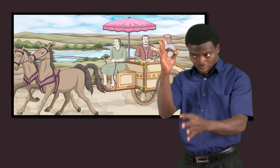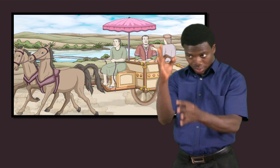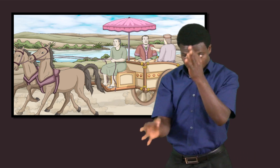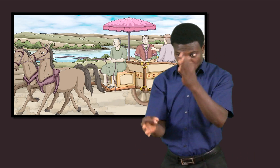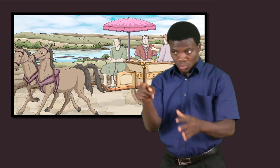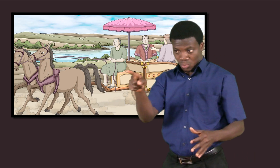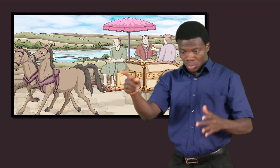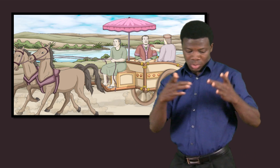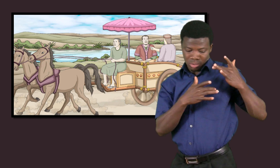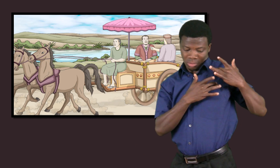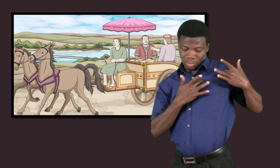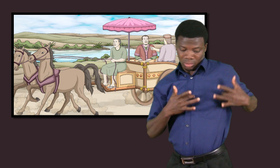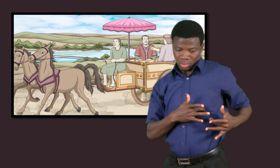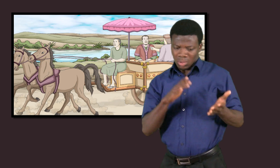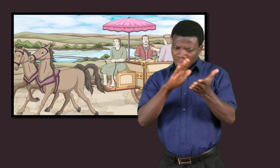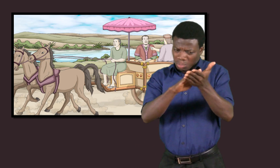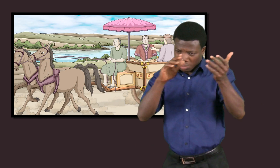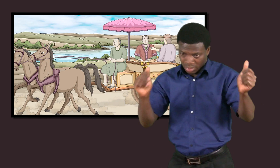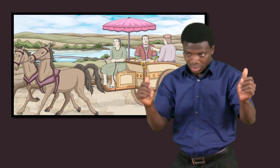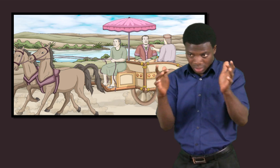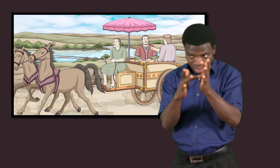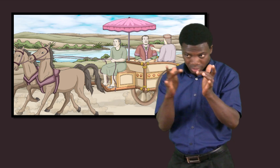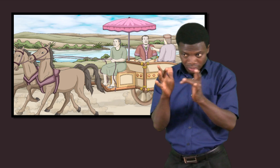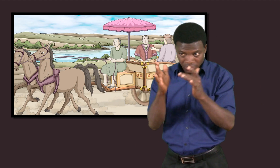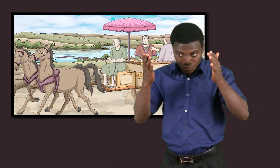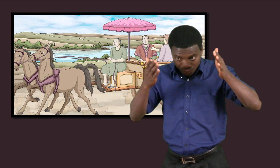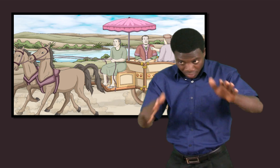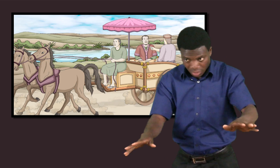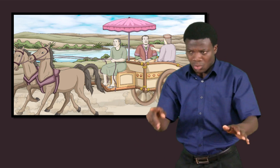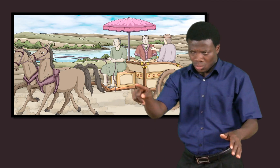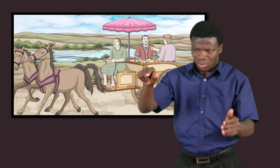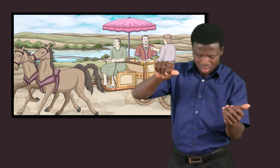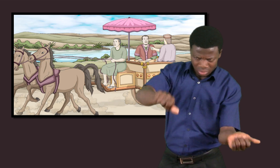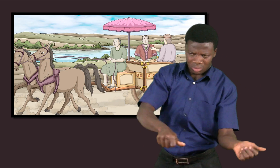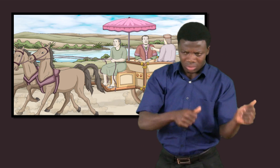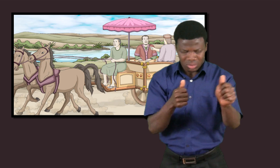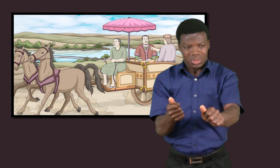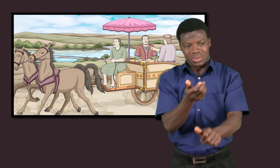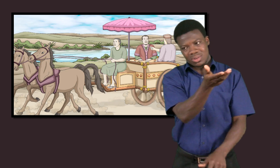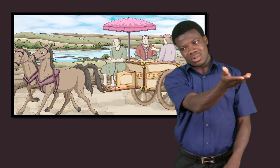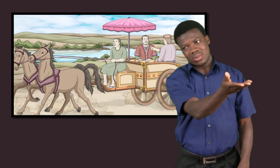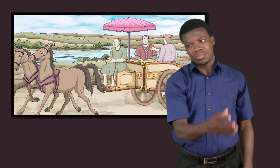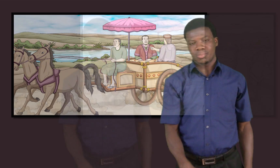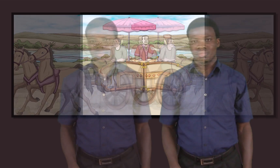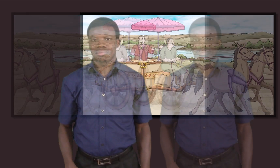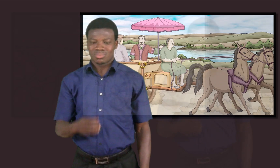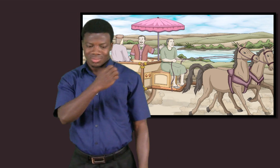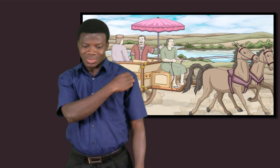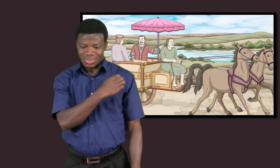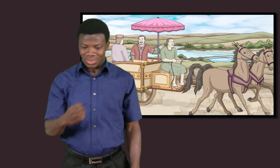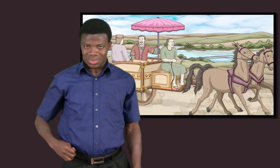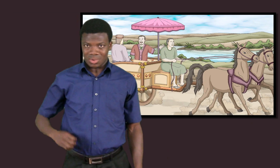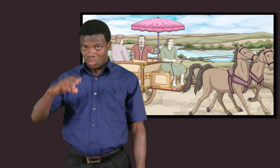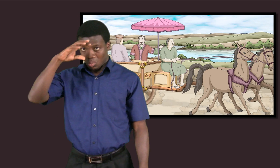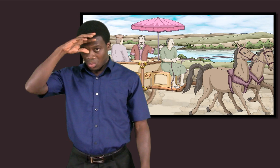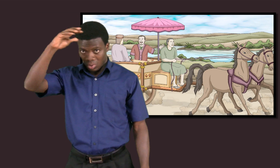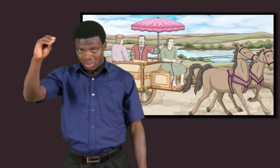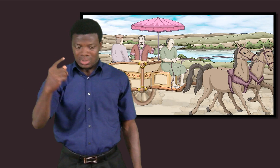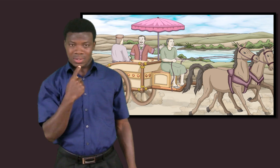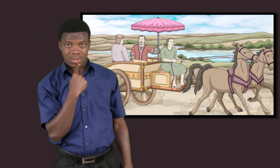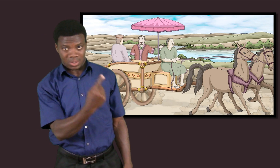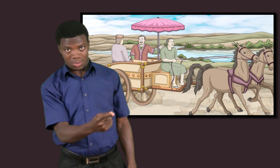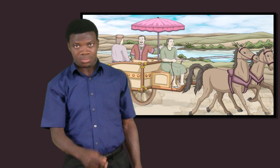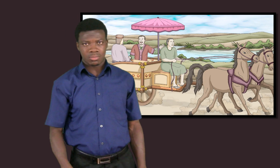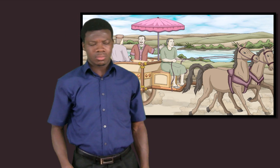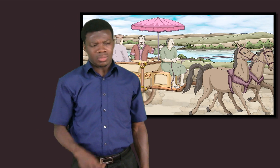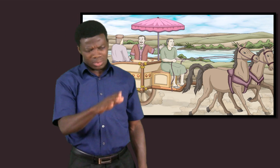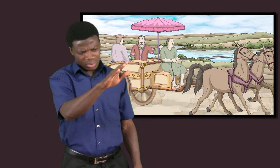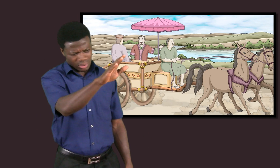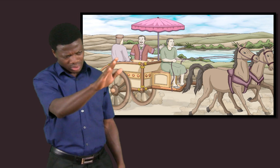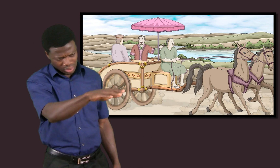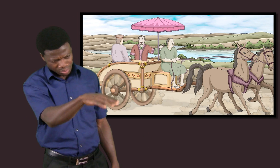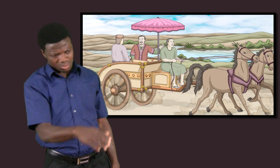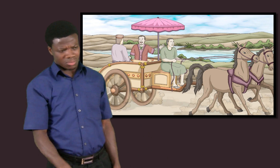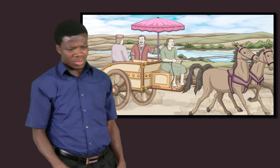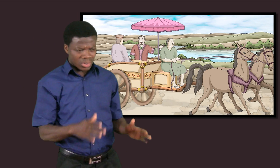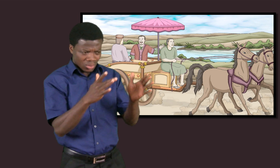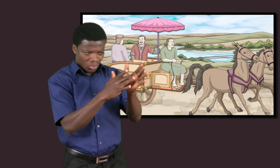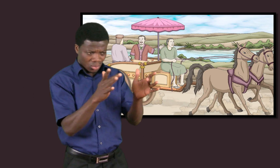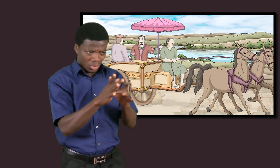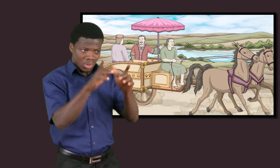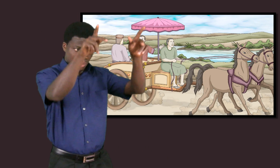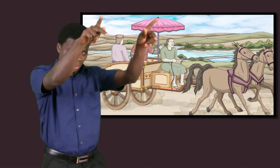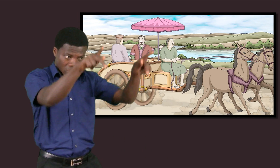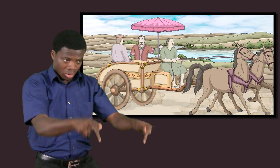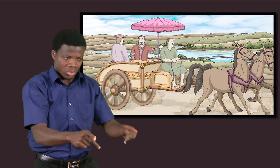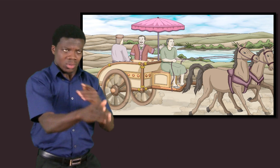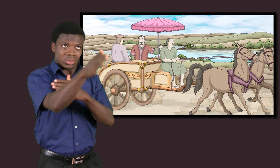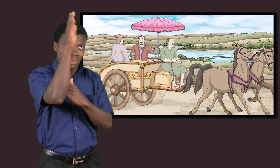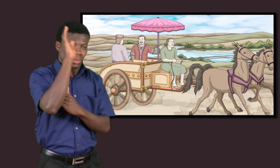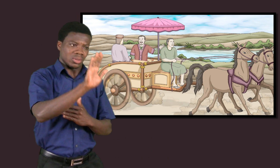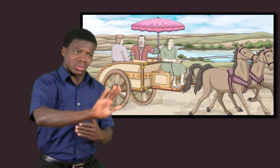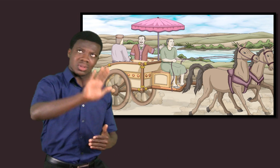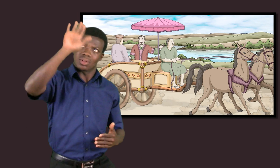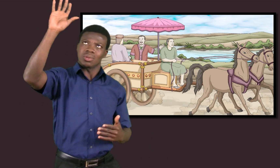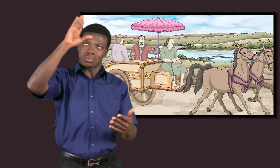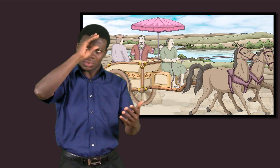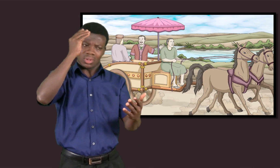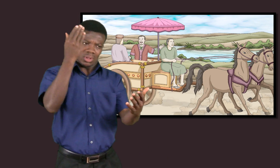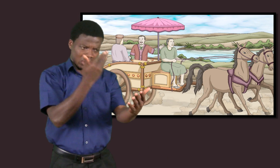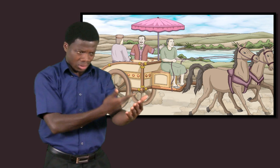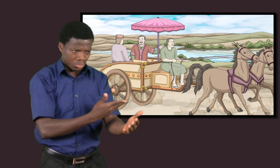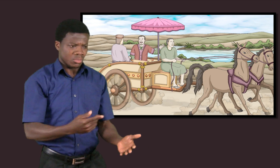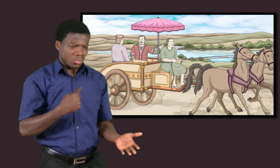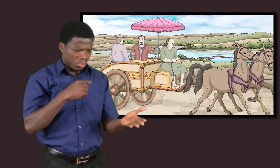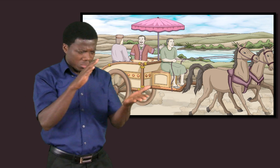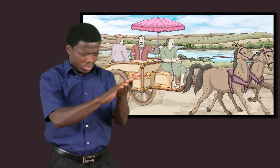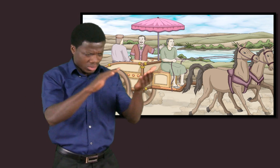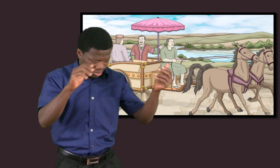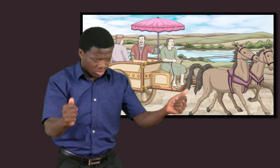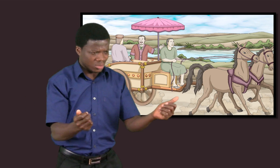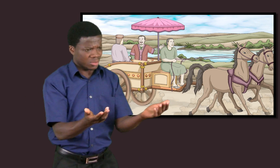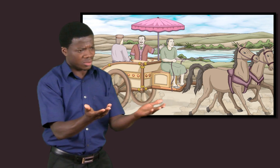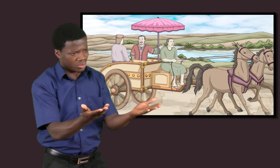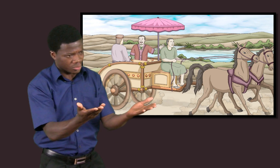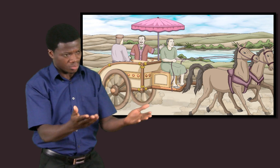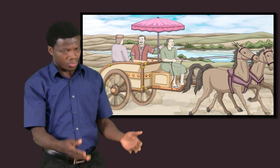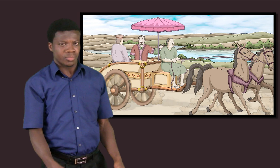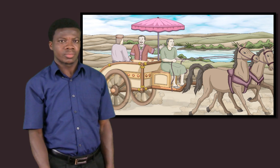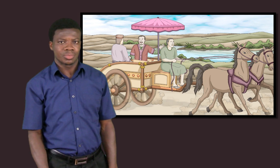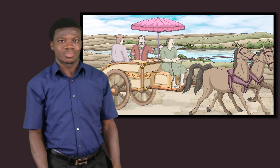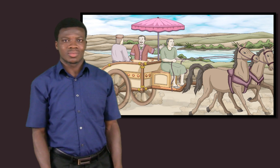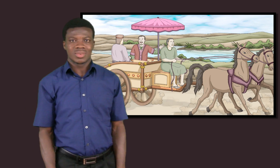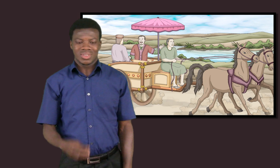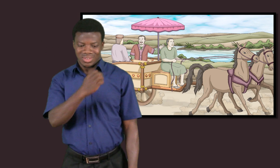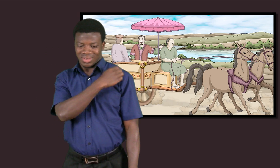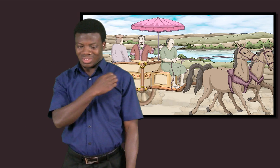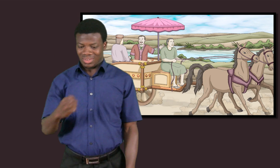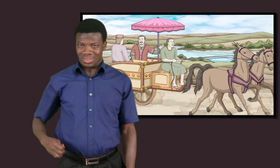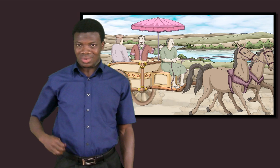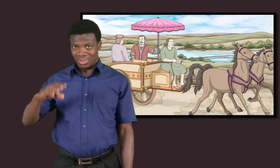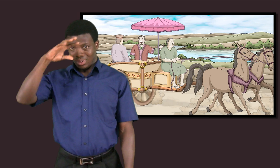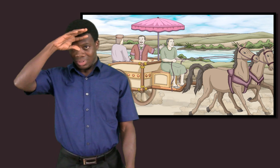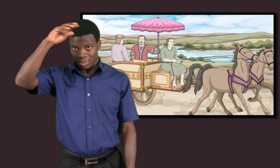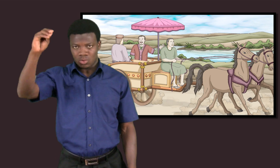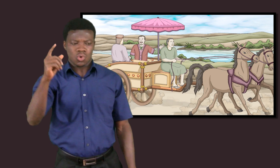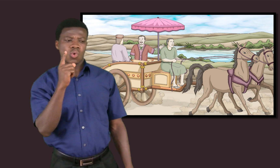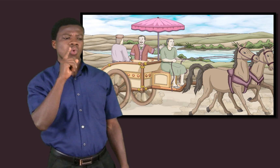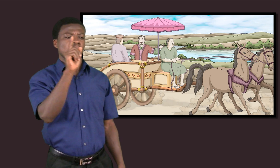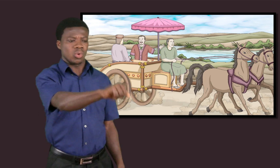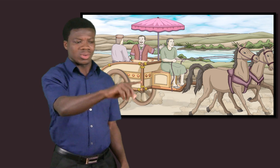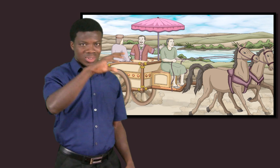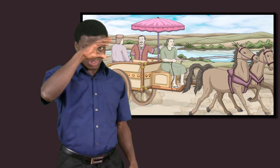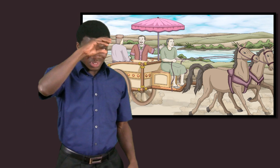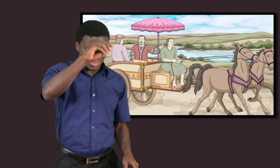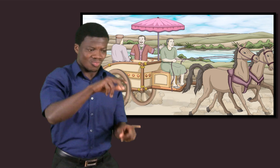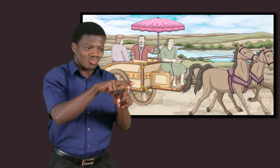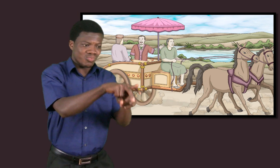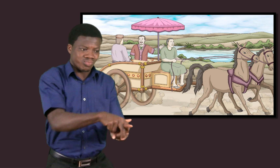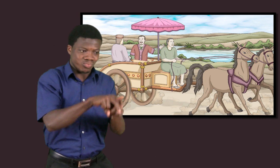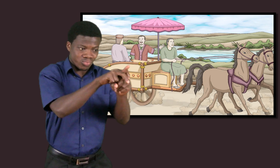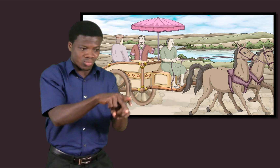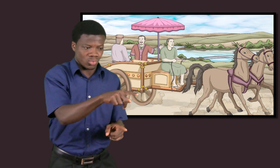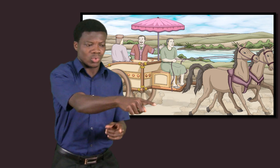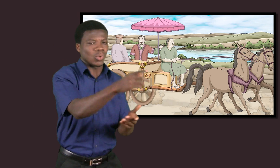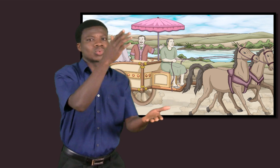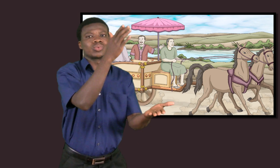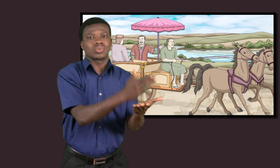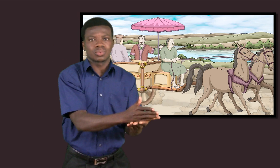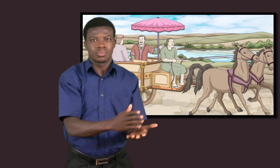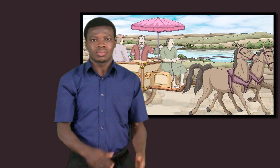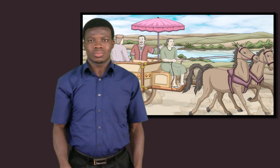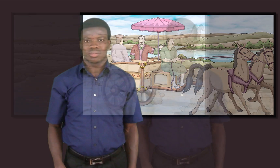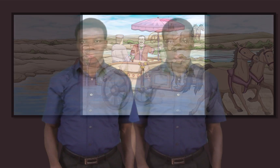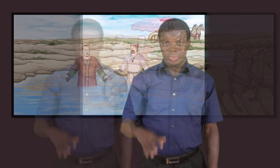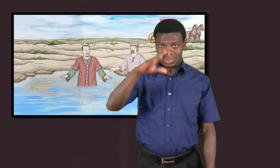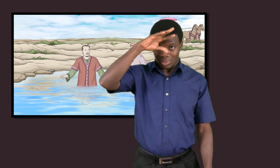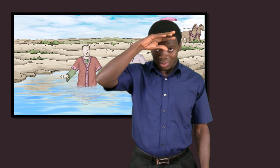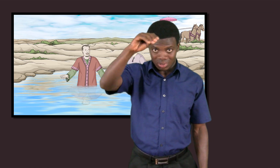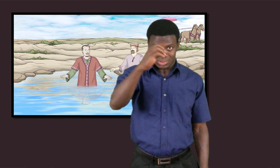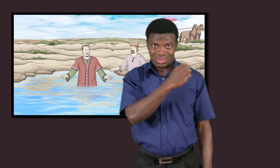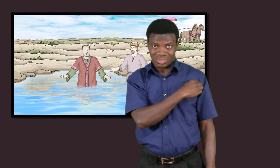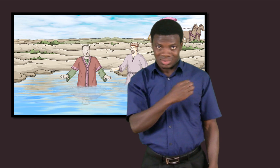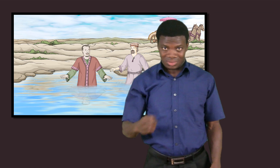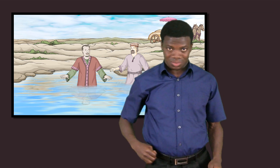What is there to prevent me from being baptized?” And he gave orders to stop the chariot.